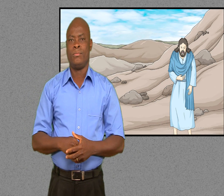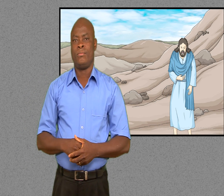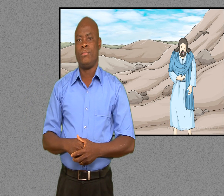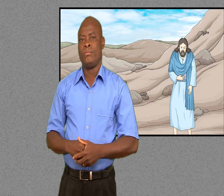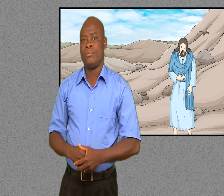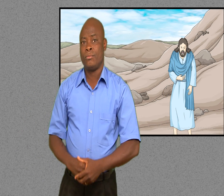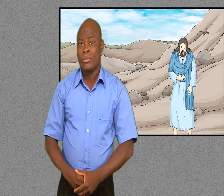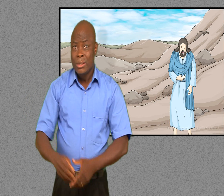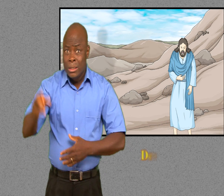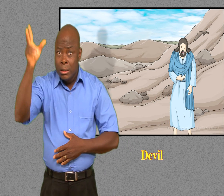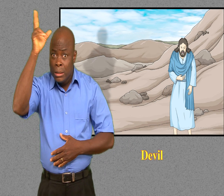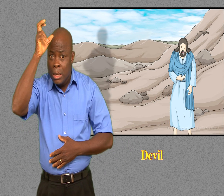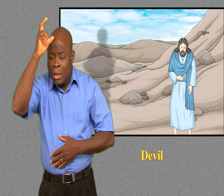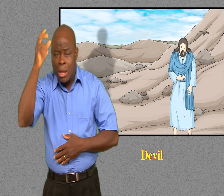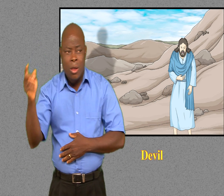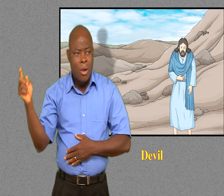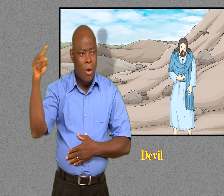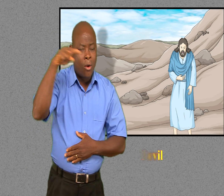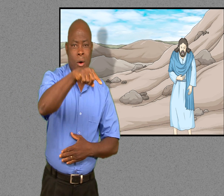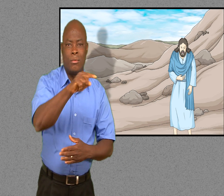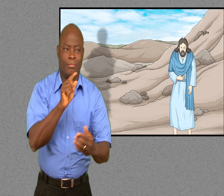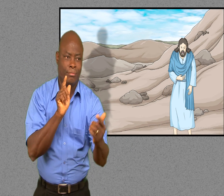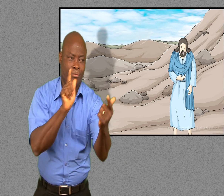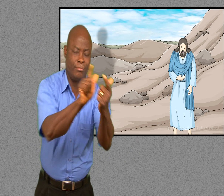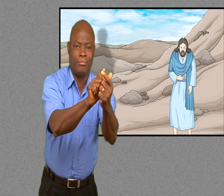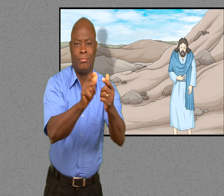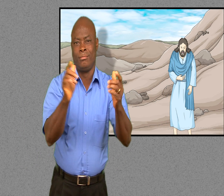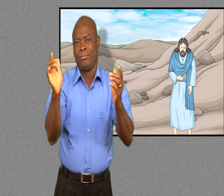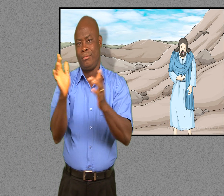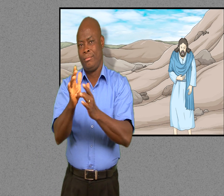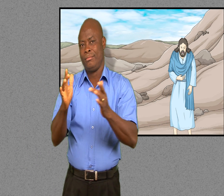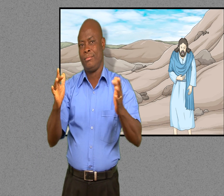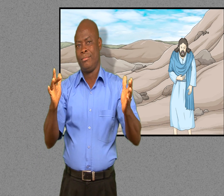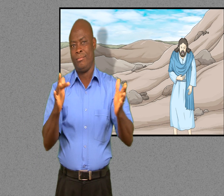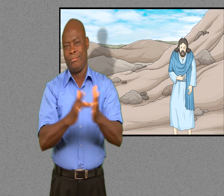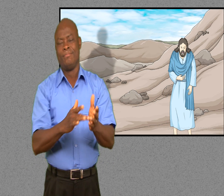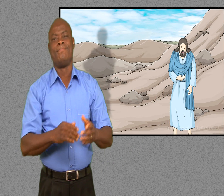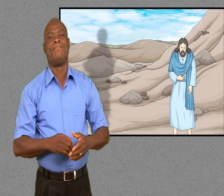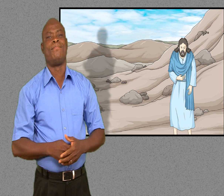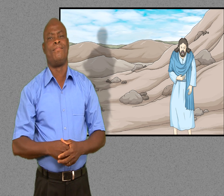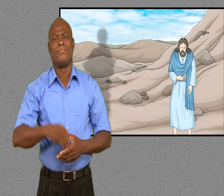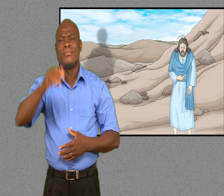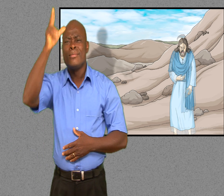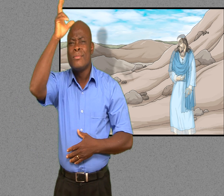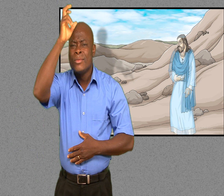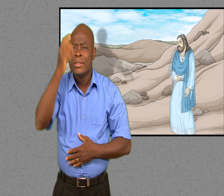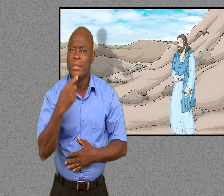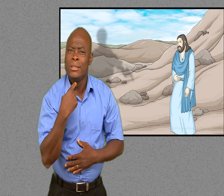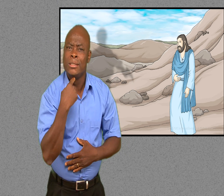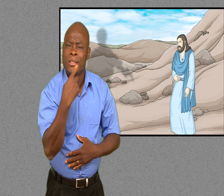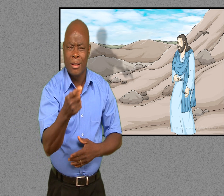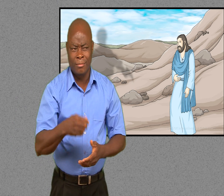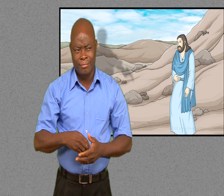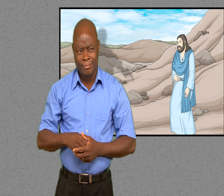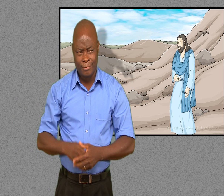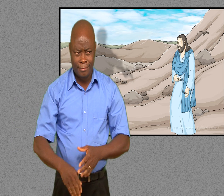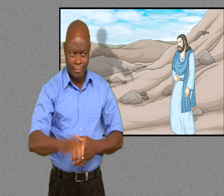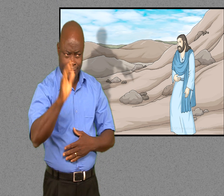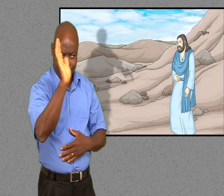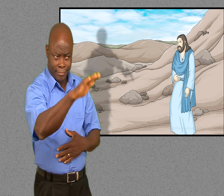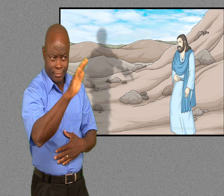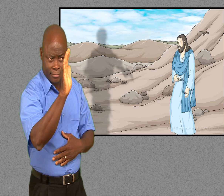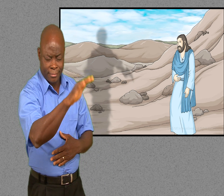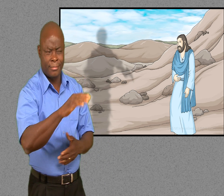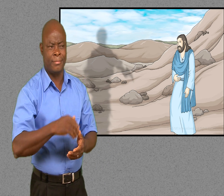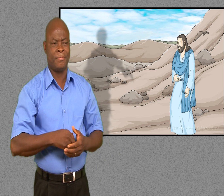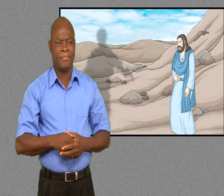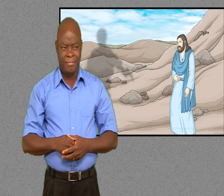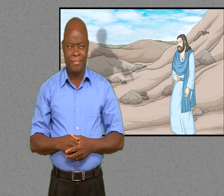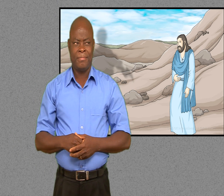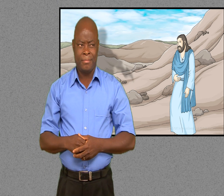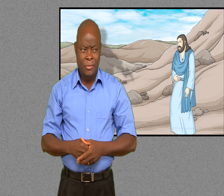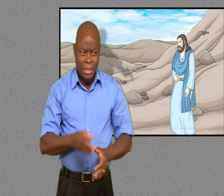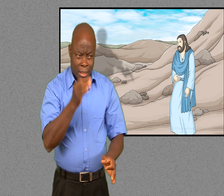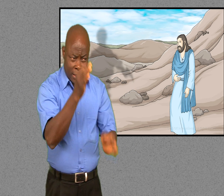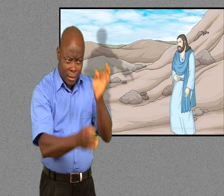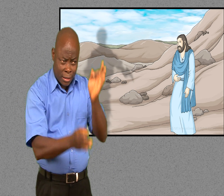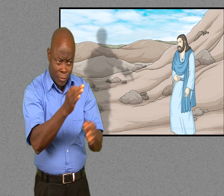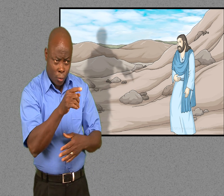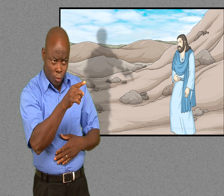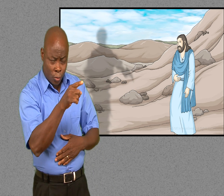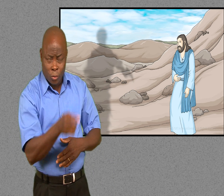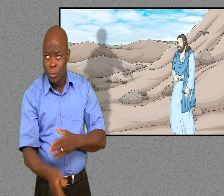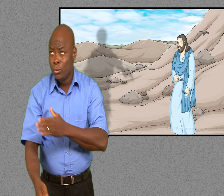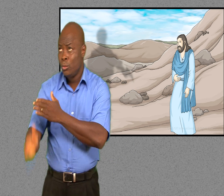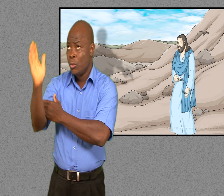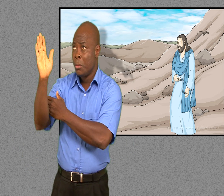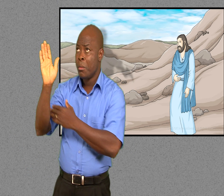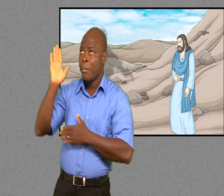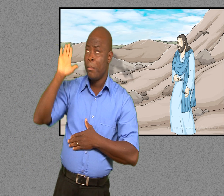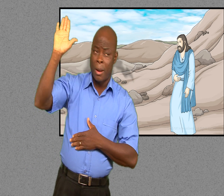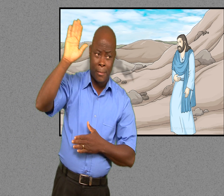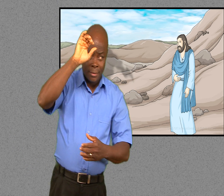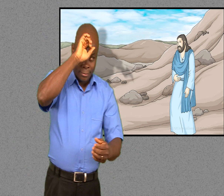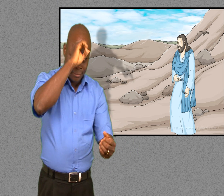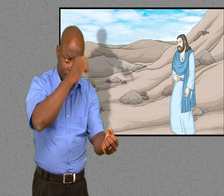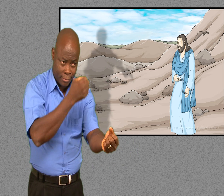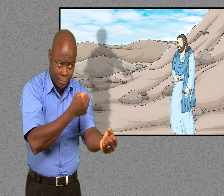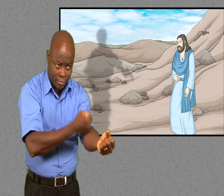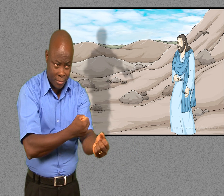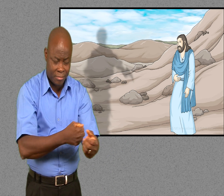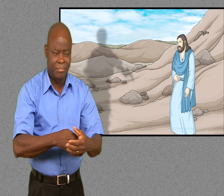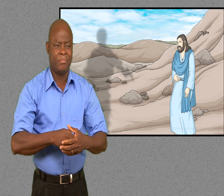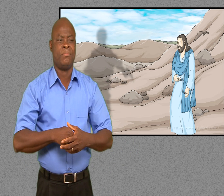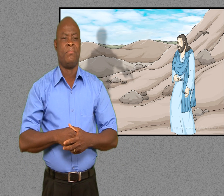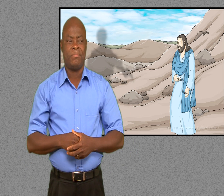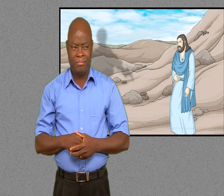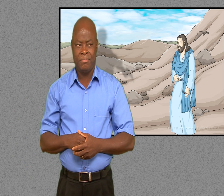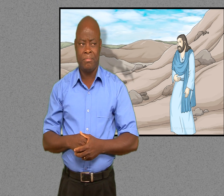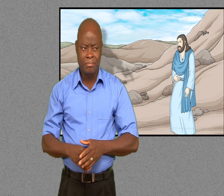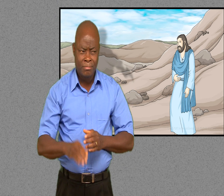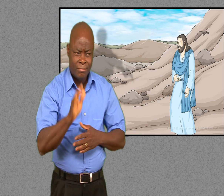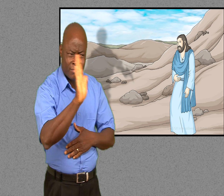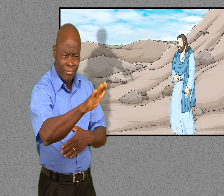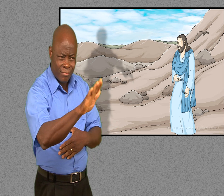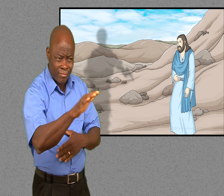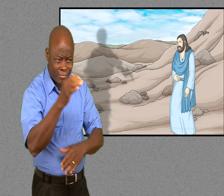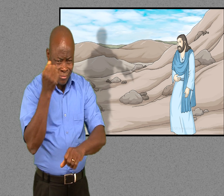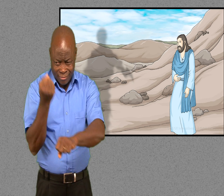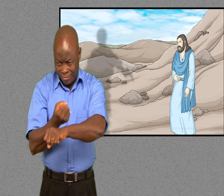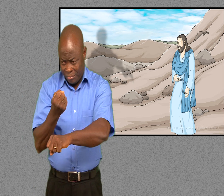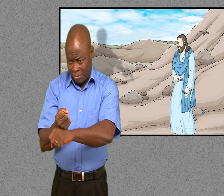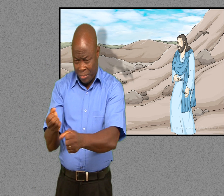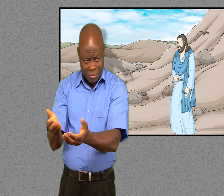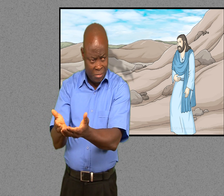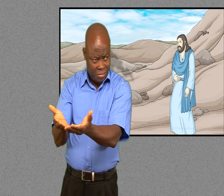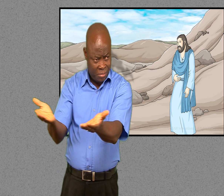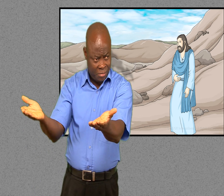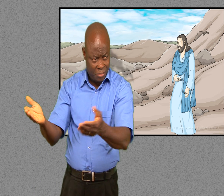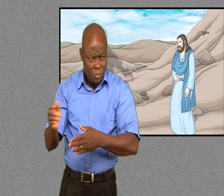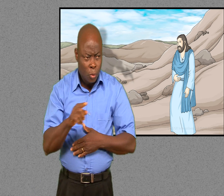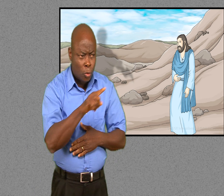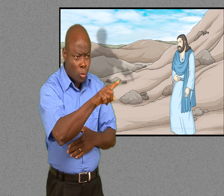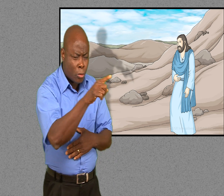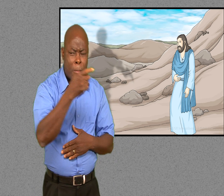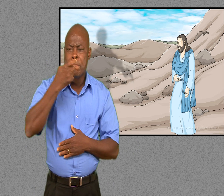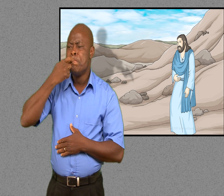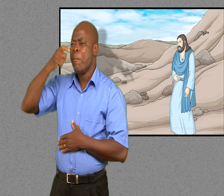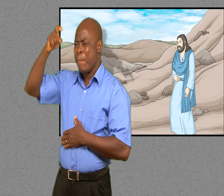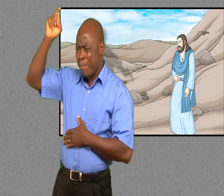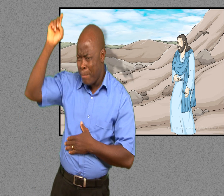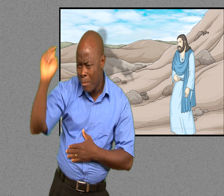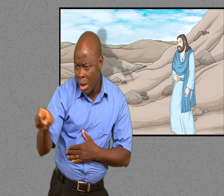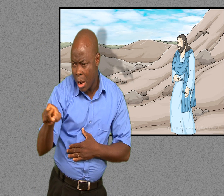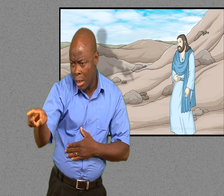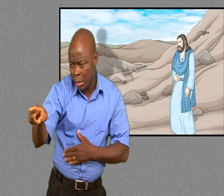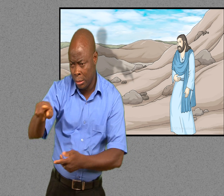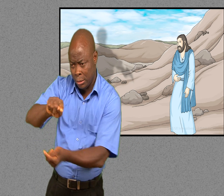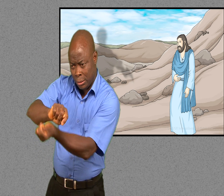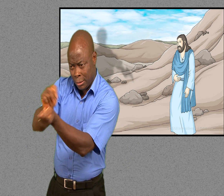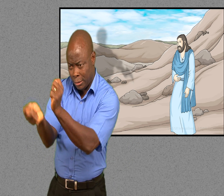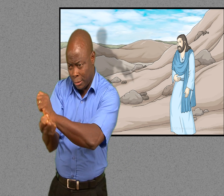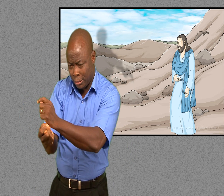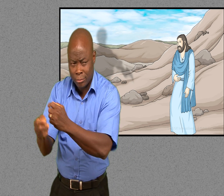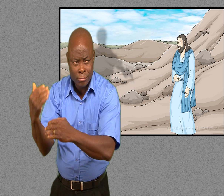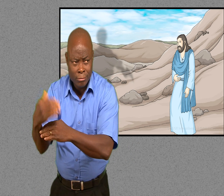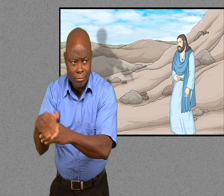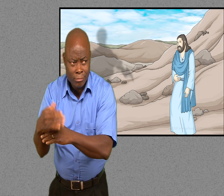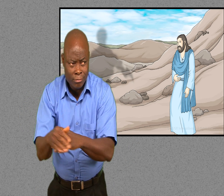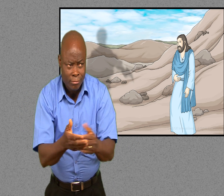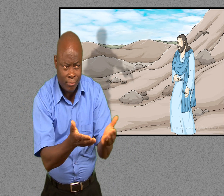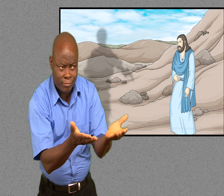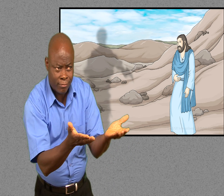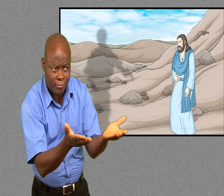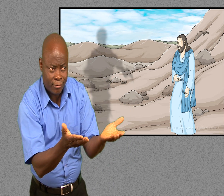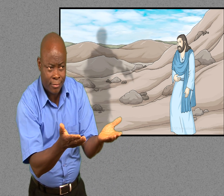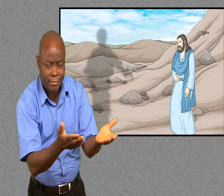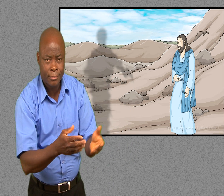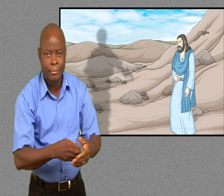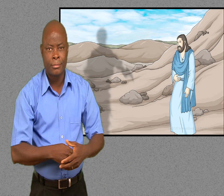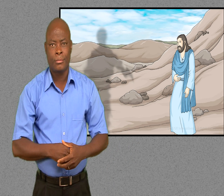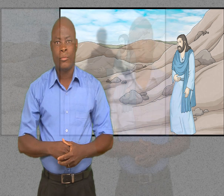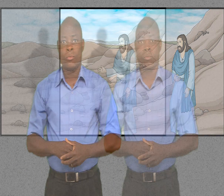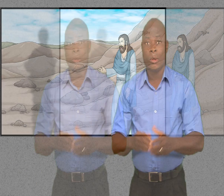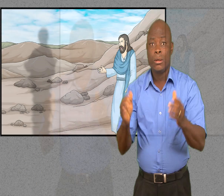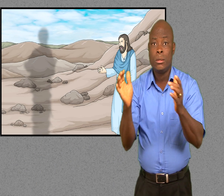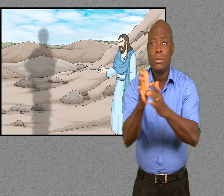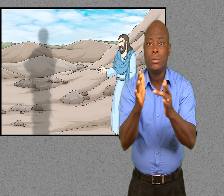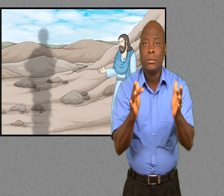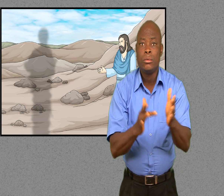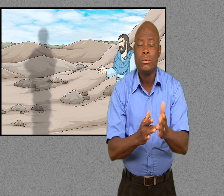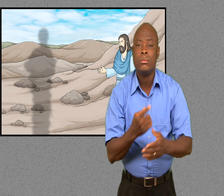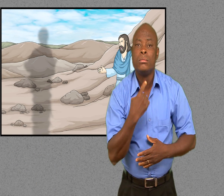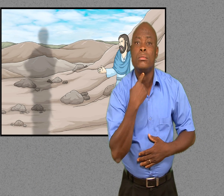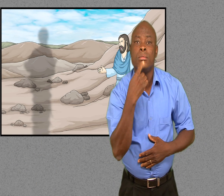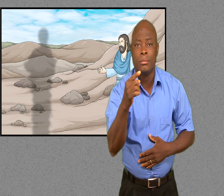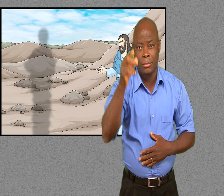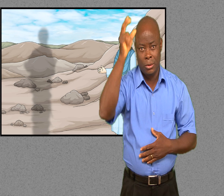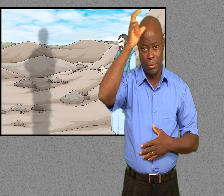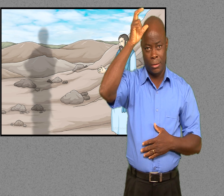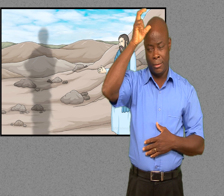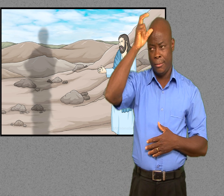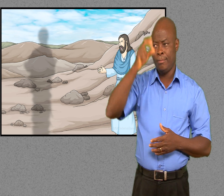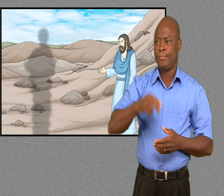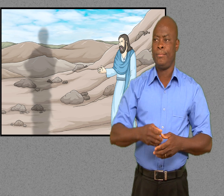The tempter came to Him and said, “If You are the Son of God, tell these stones to become bread.”